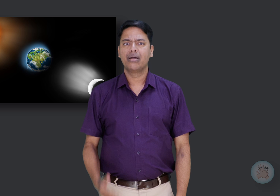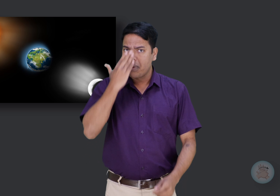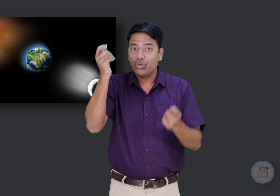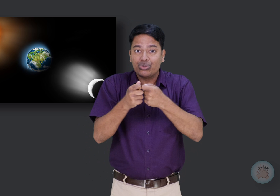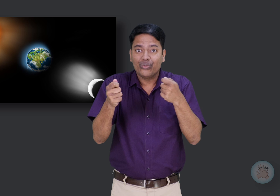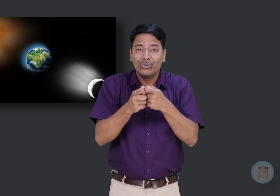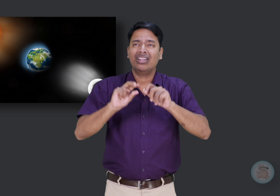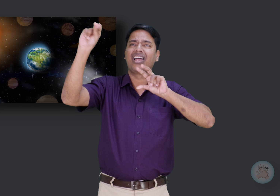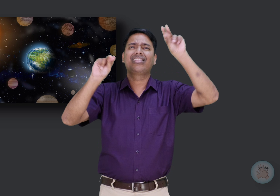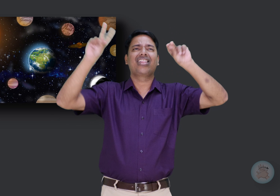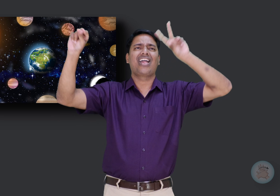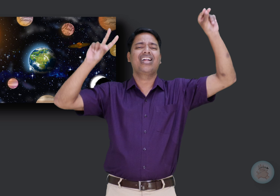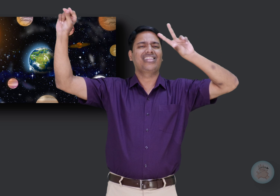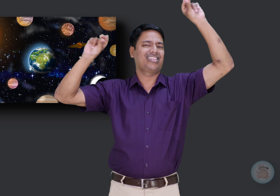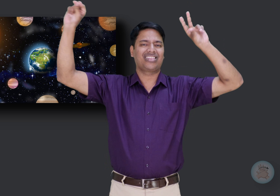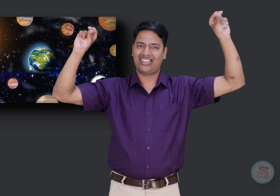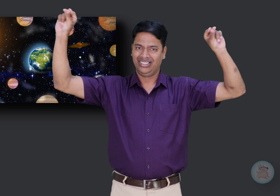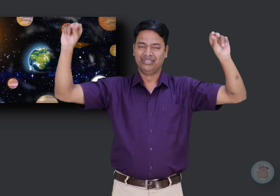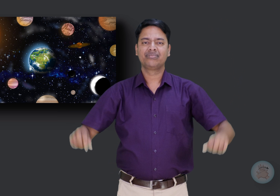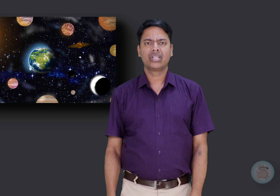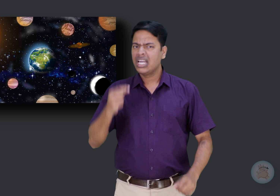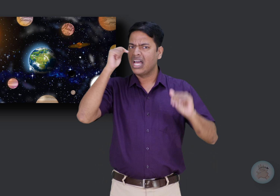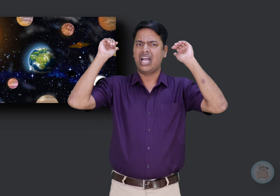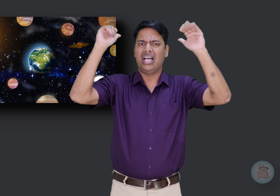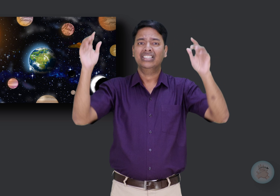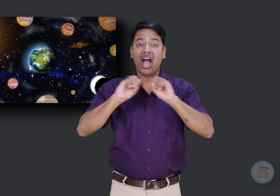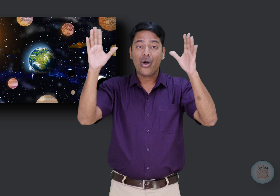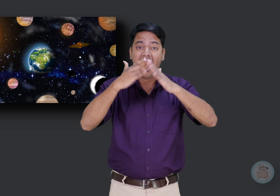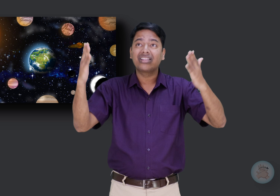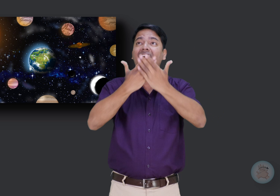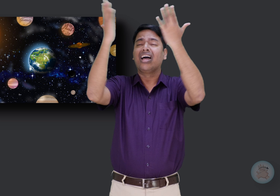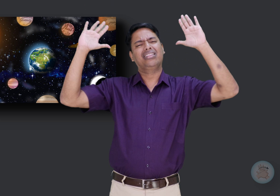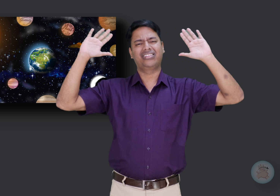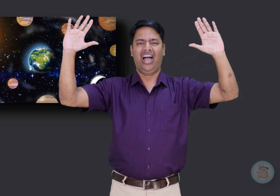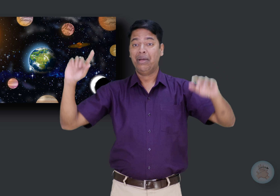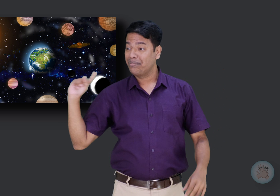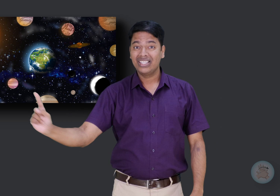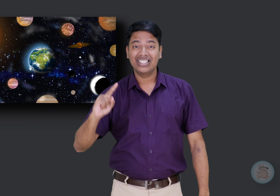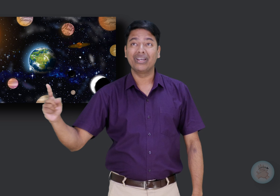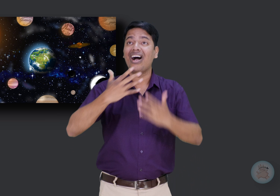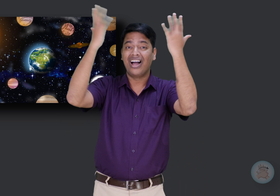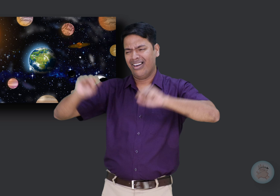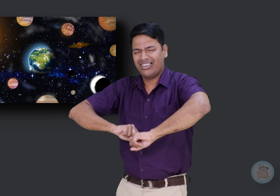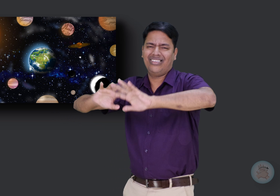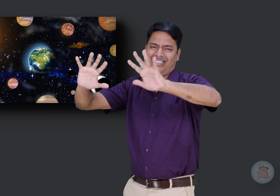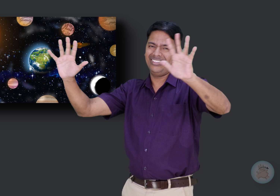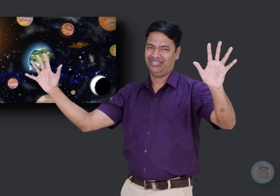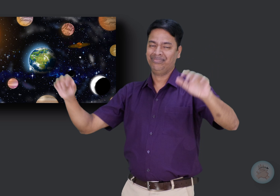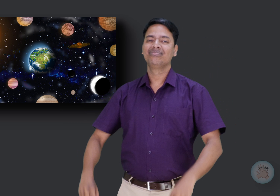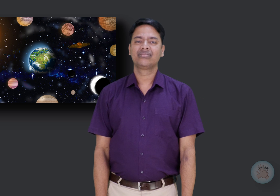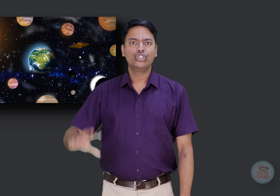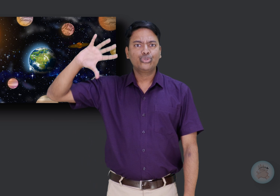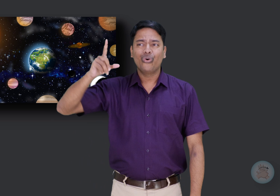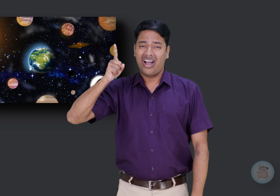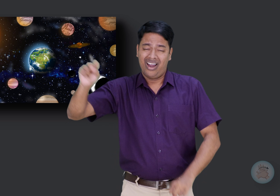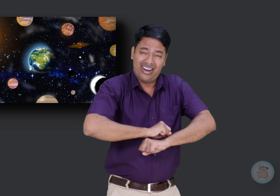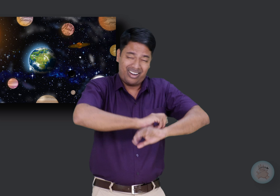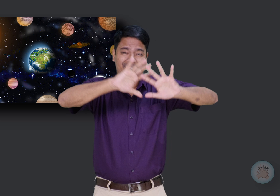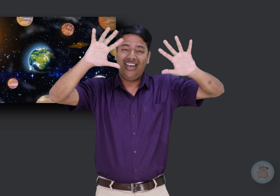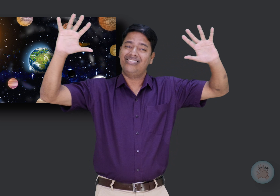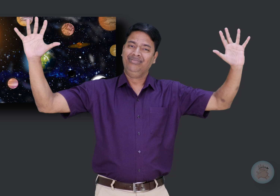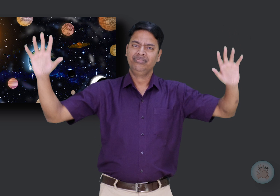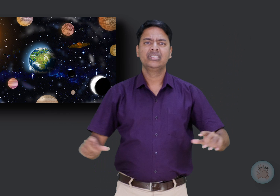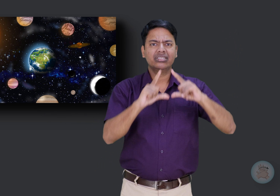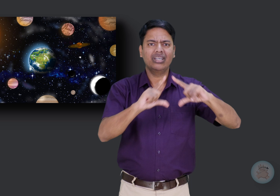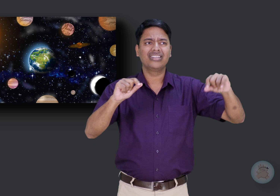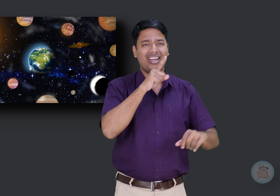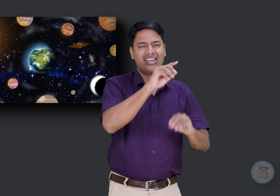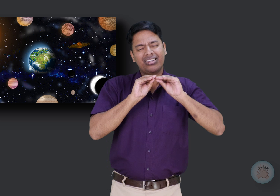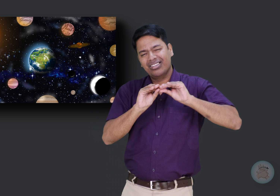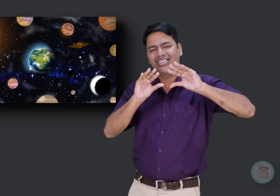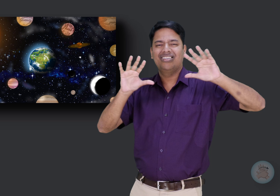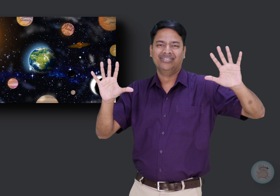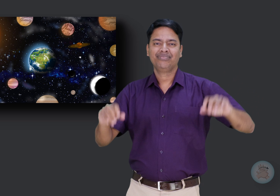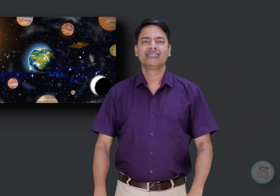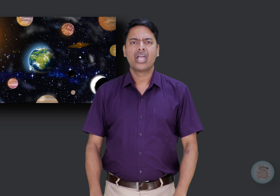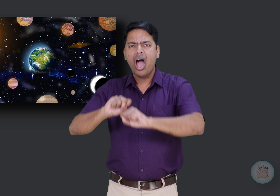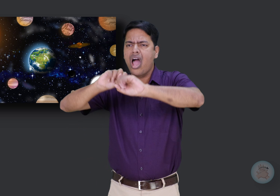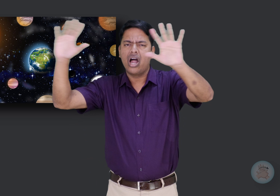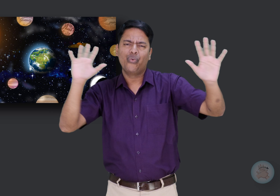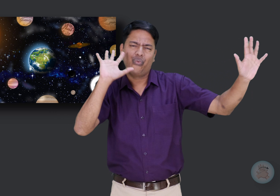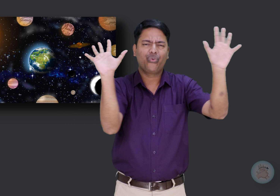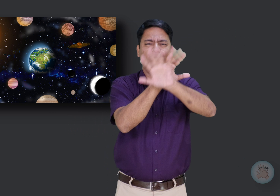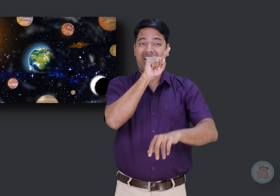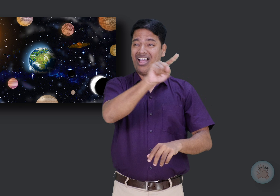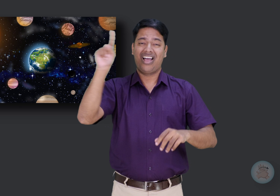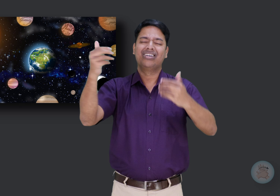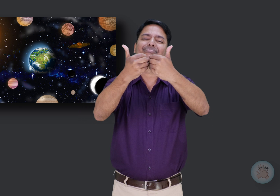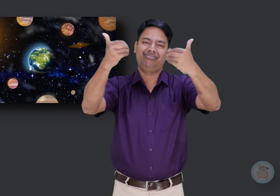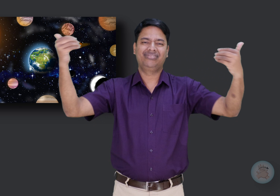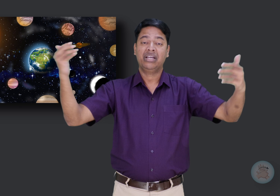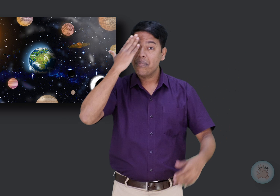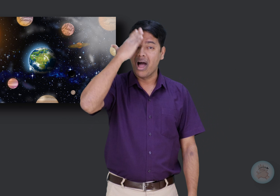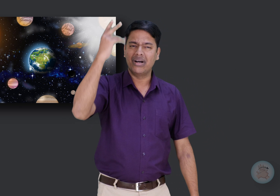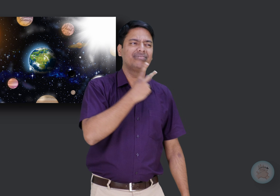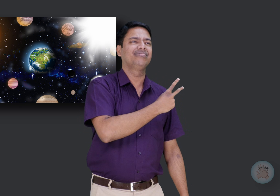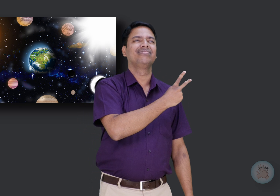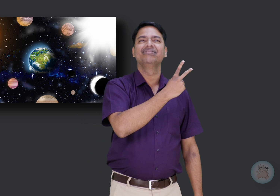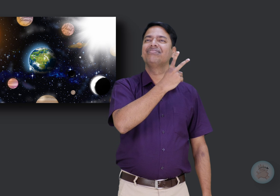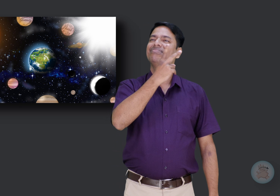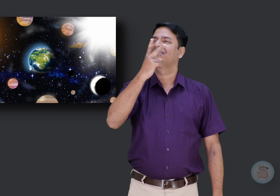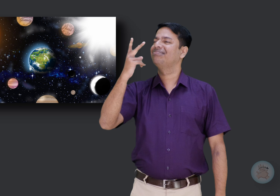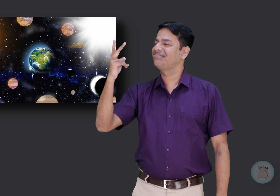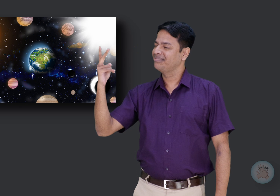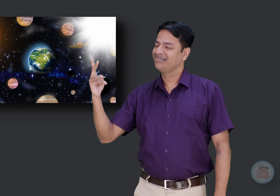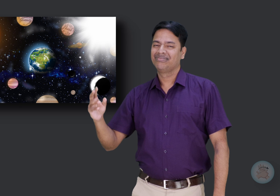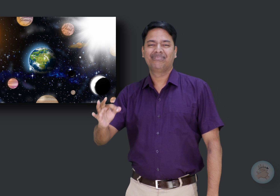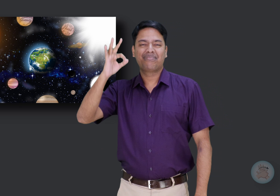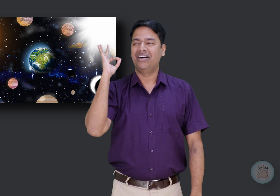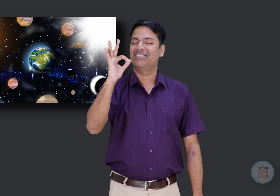God set these lights in the expanse of the sky to shine upon the earth, to preside over the day and the night, and to separate the light from the darkness.